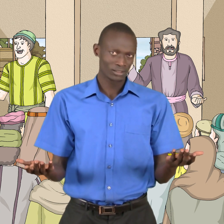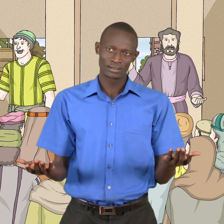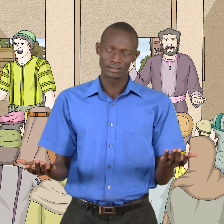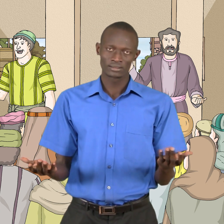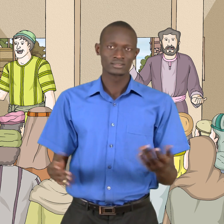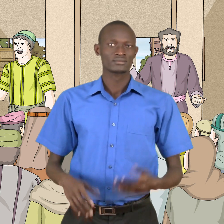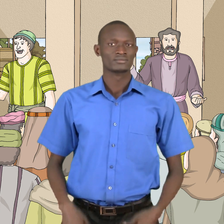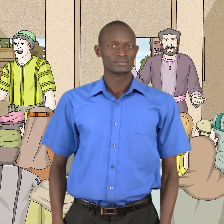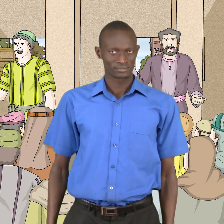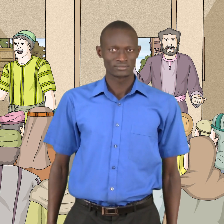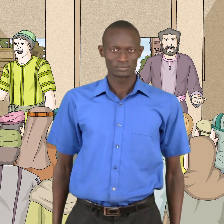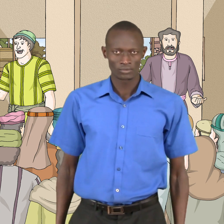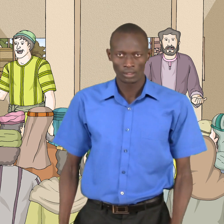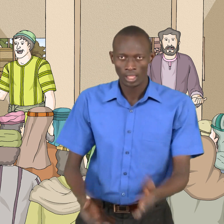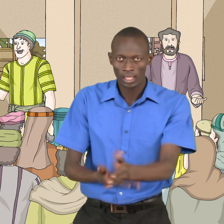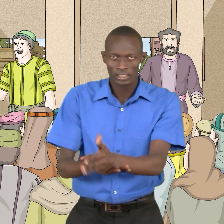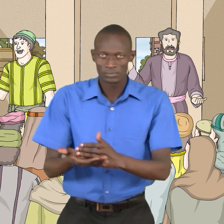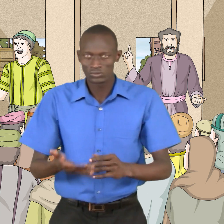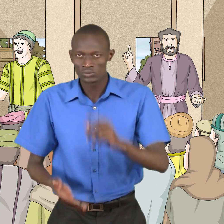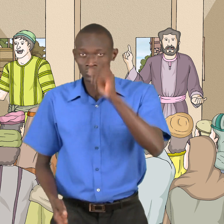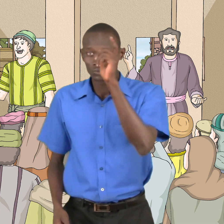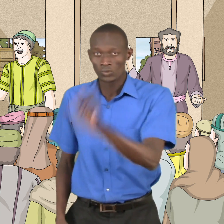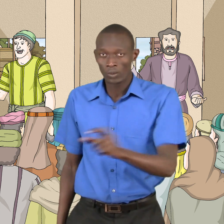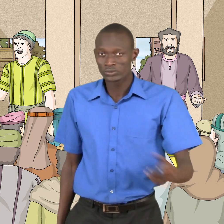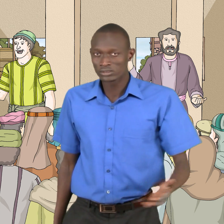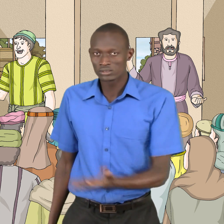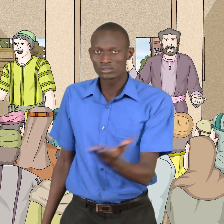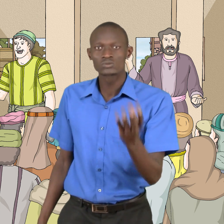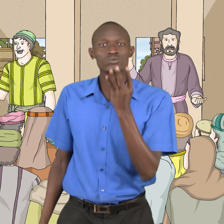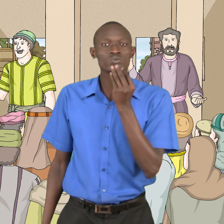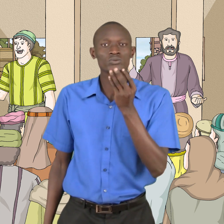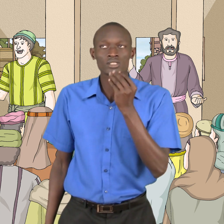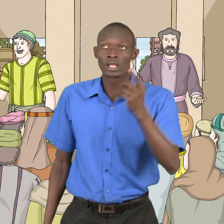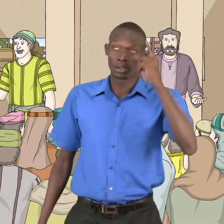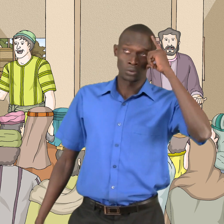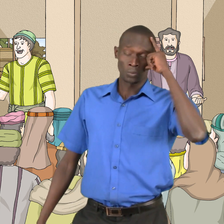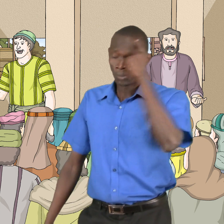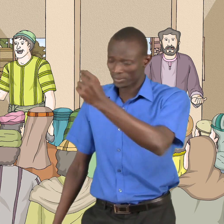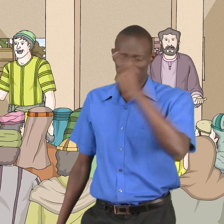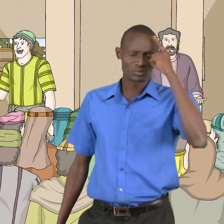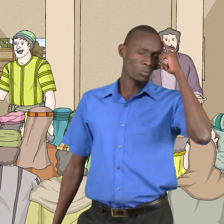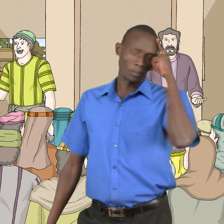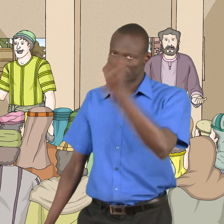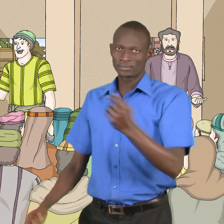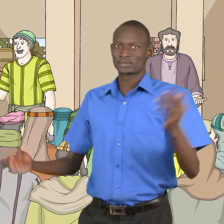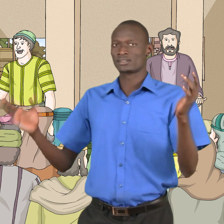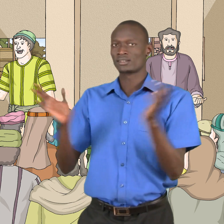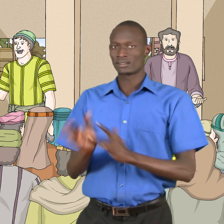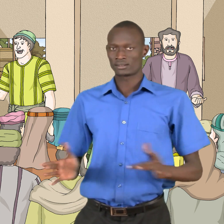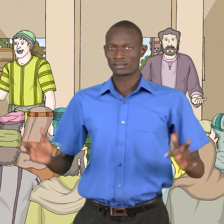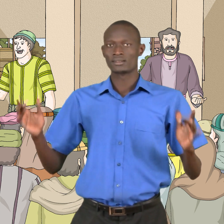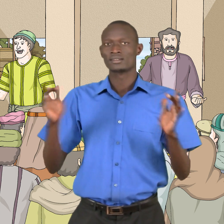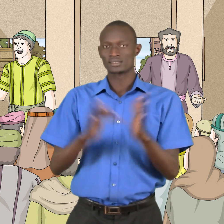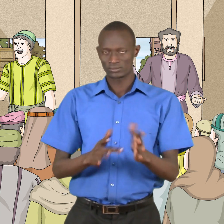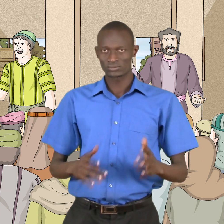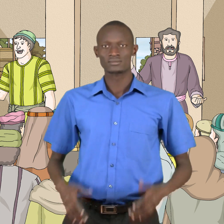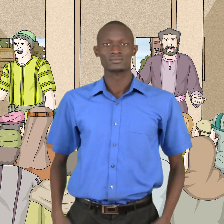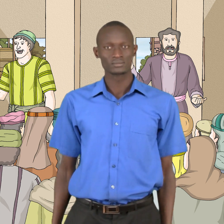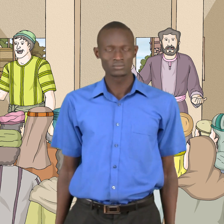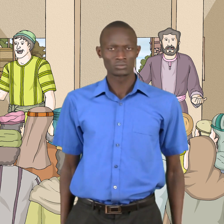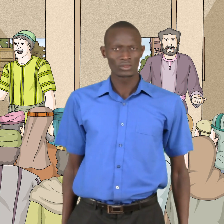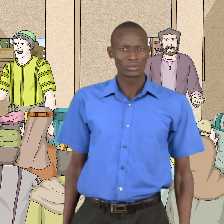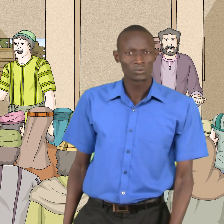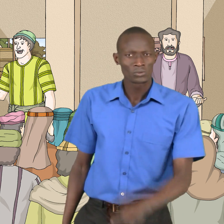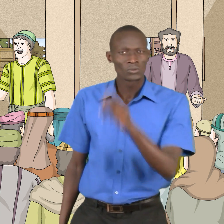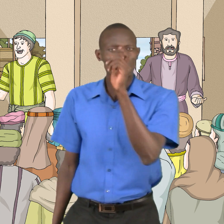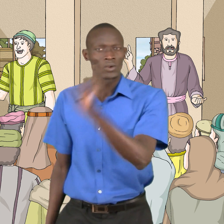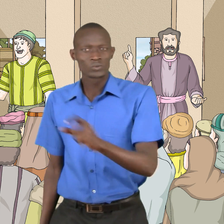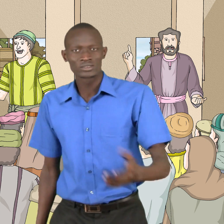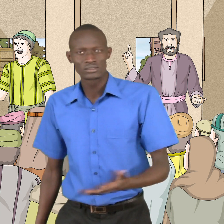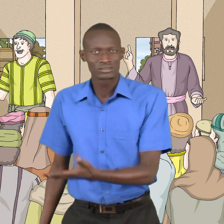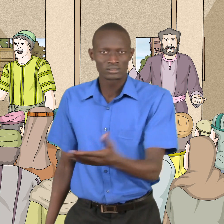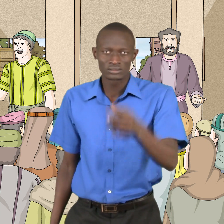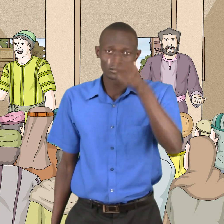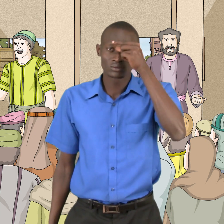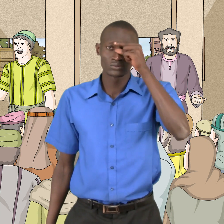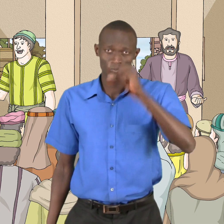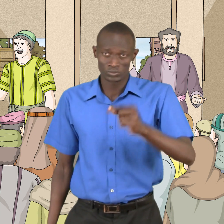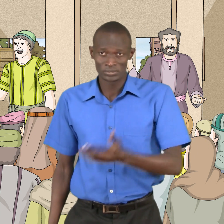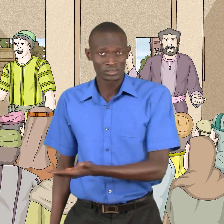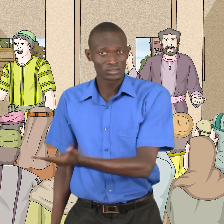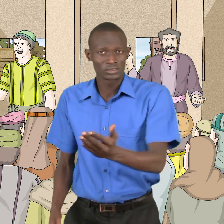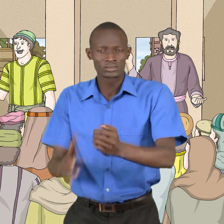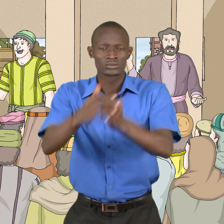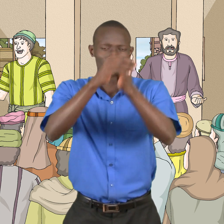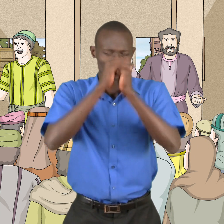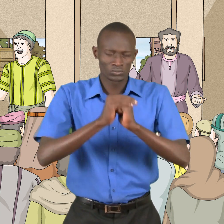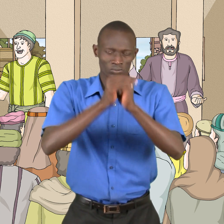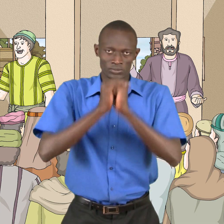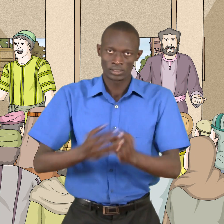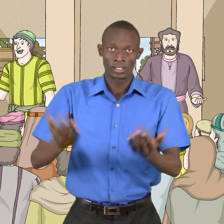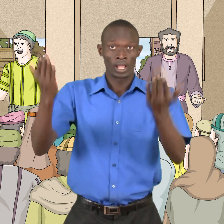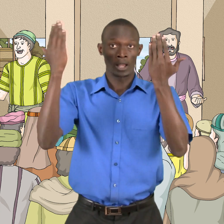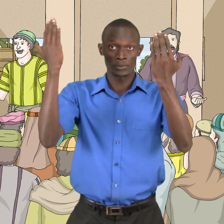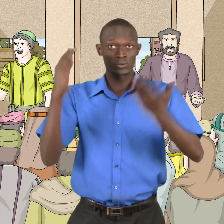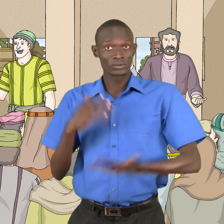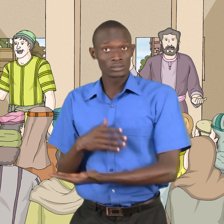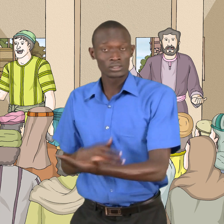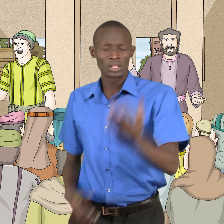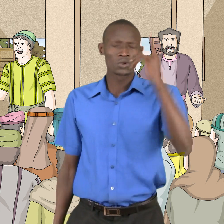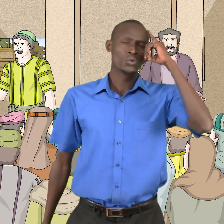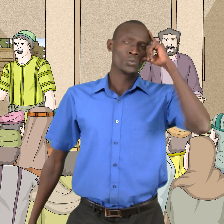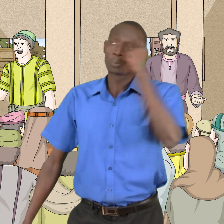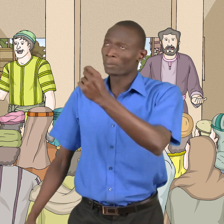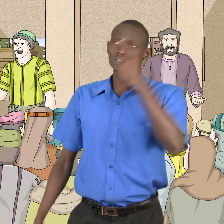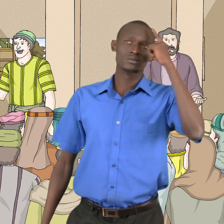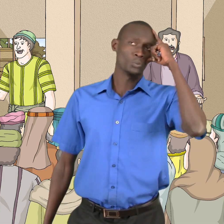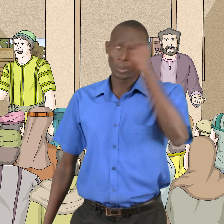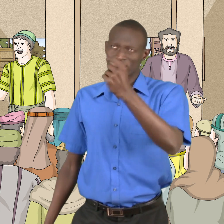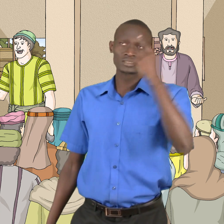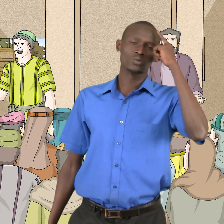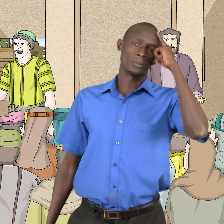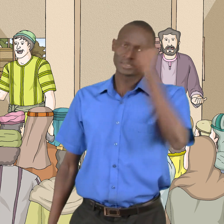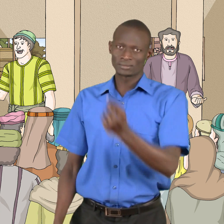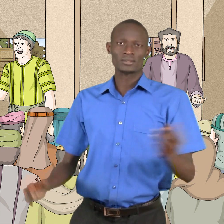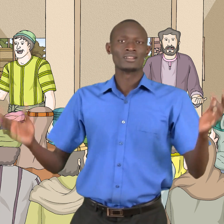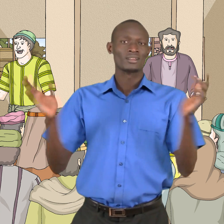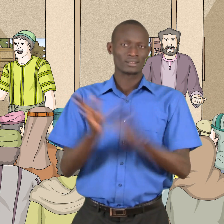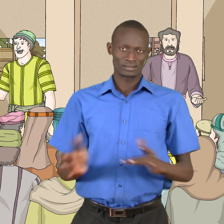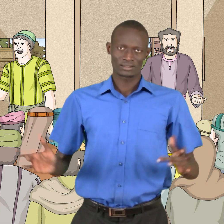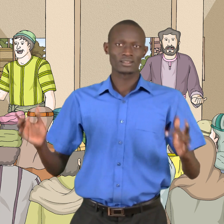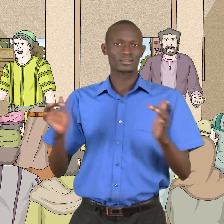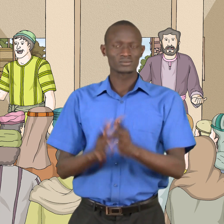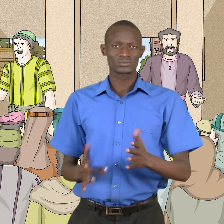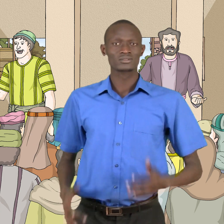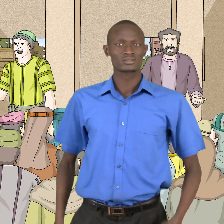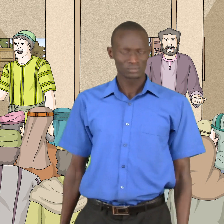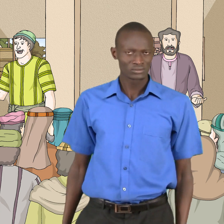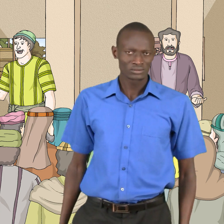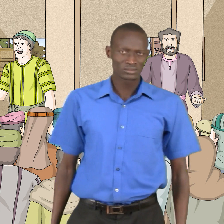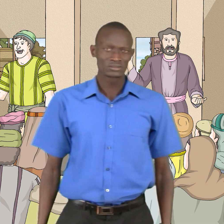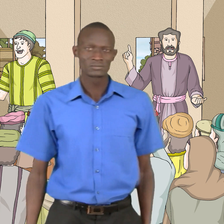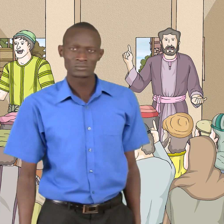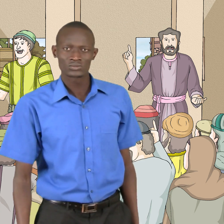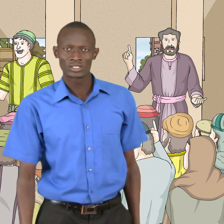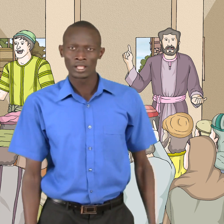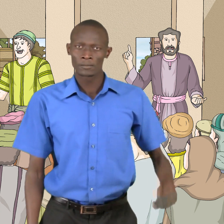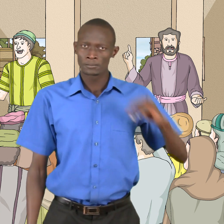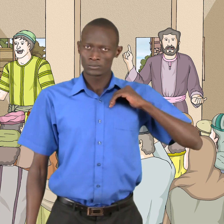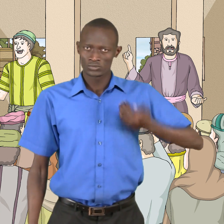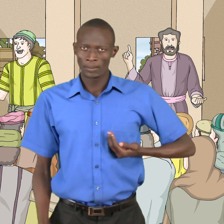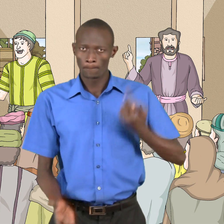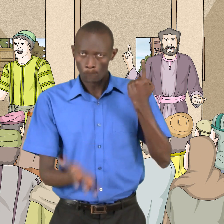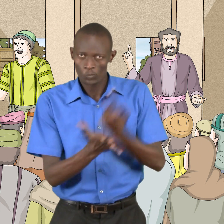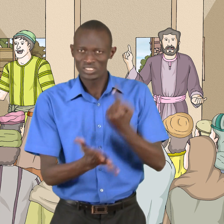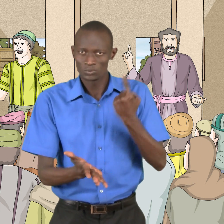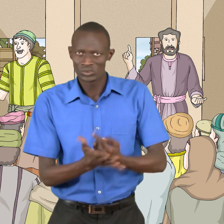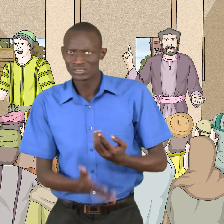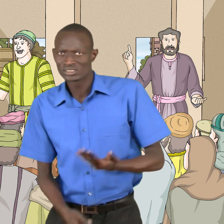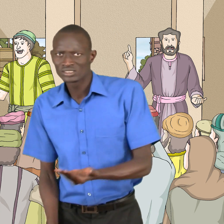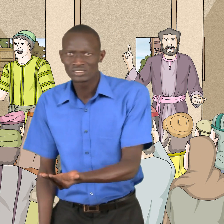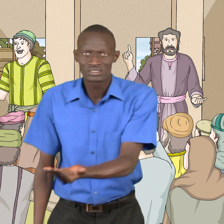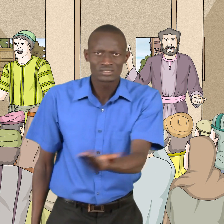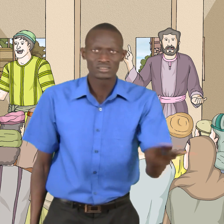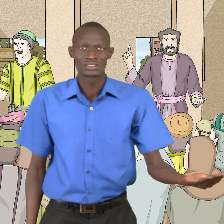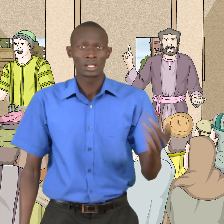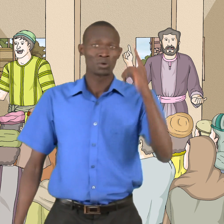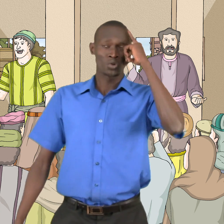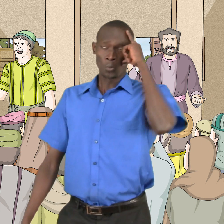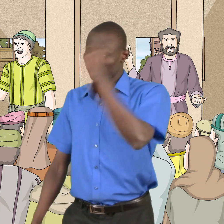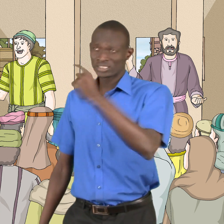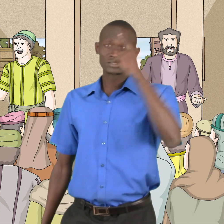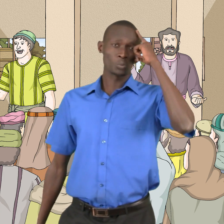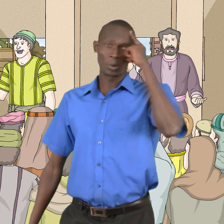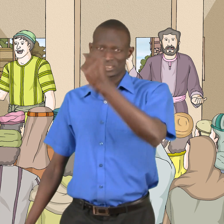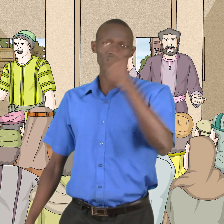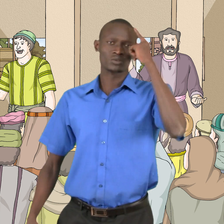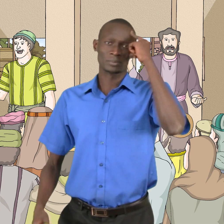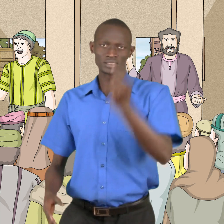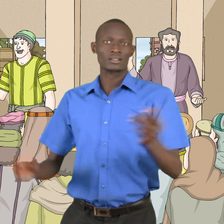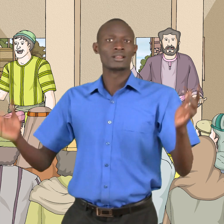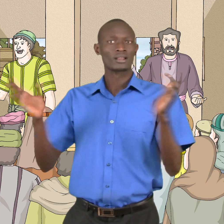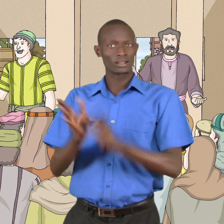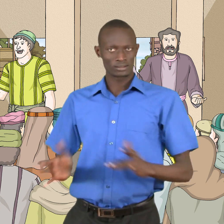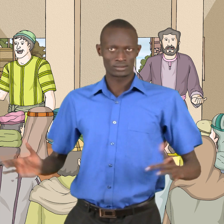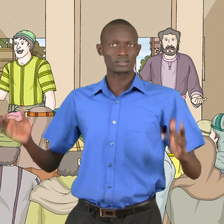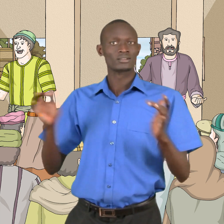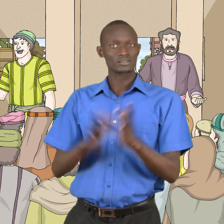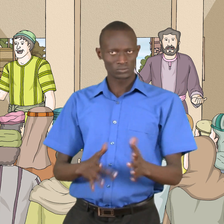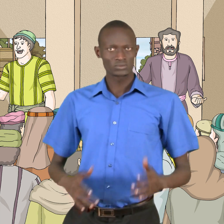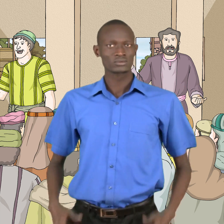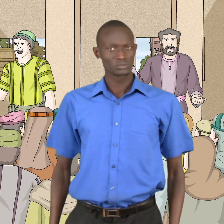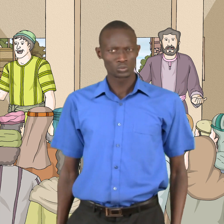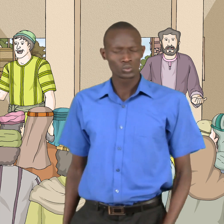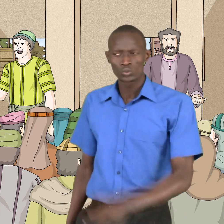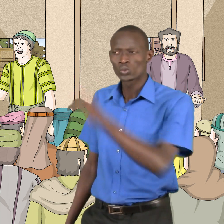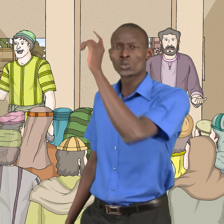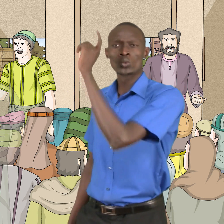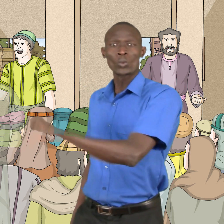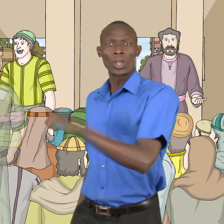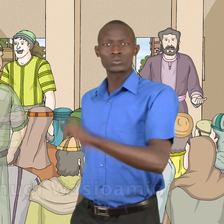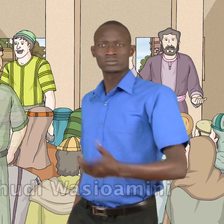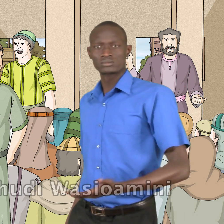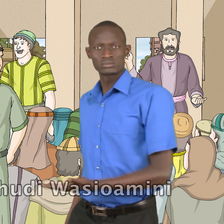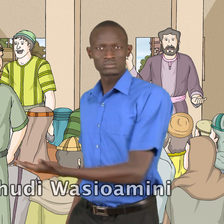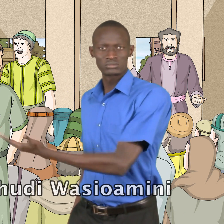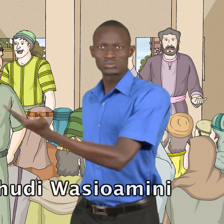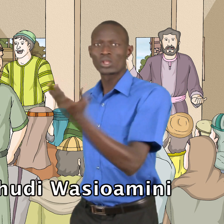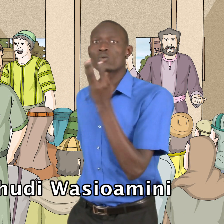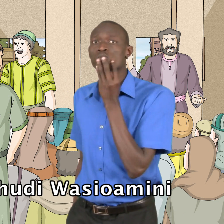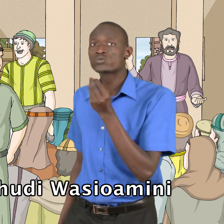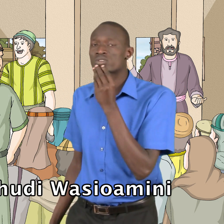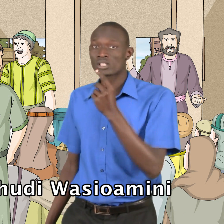Some of the Jews were persuaded and joined Paul and Silas, along with a large number of God-fearing Greeks and quite a few leading women.